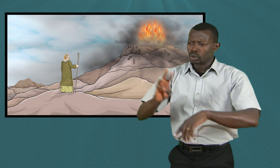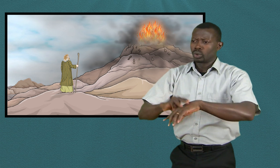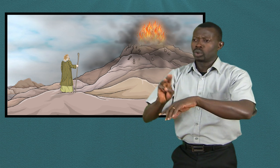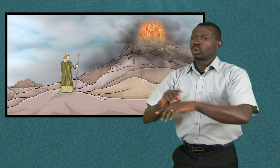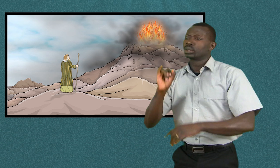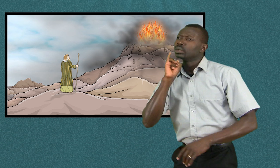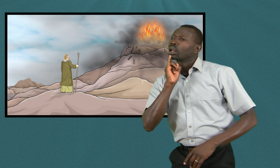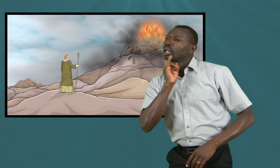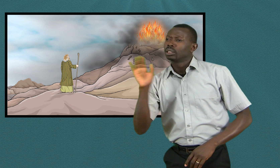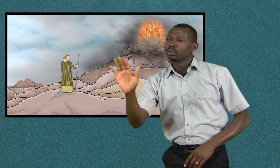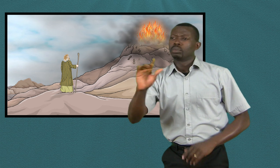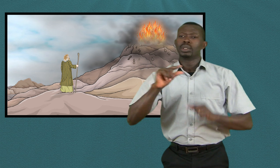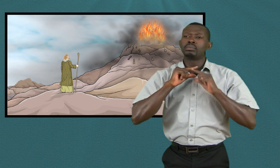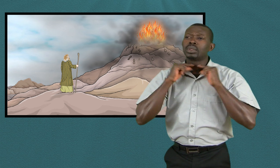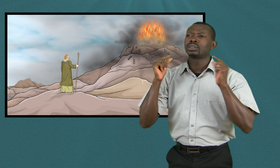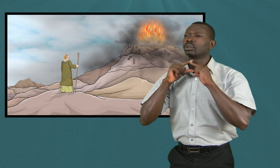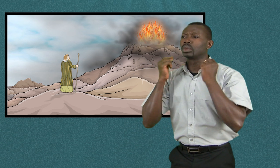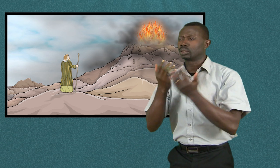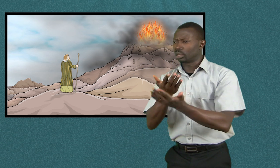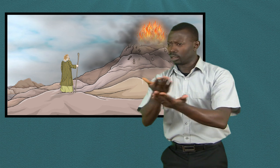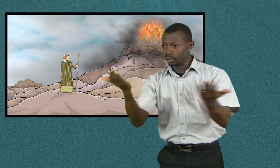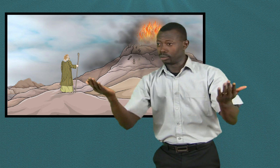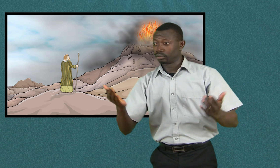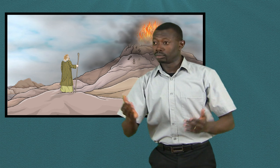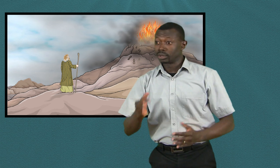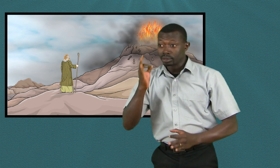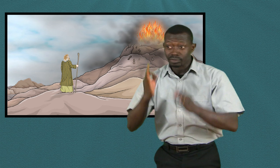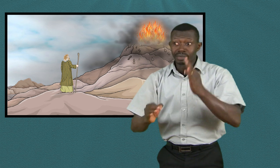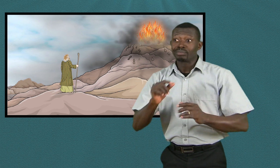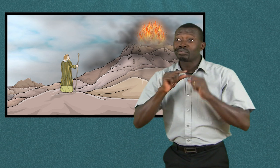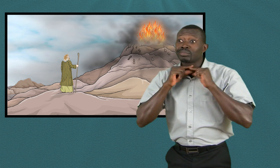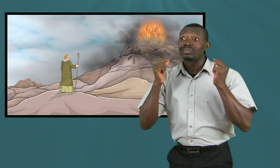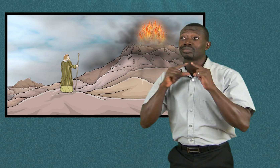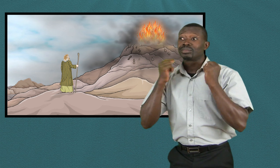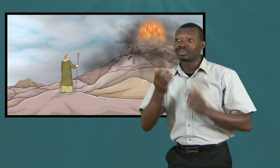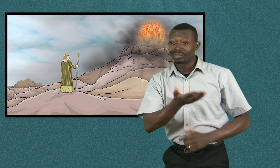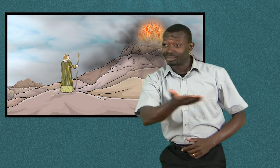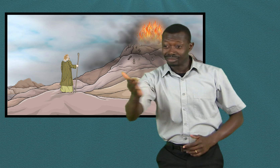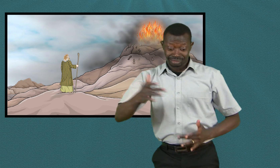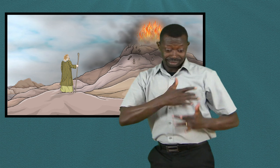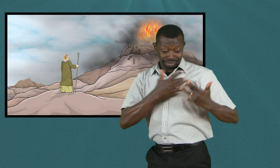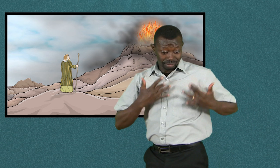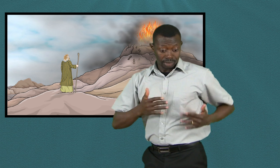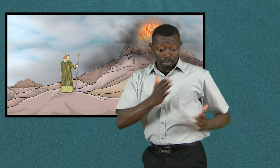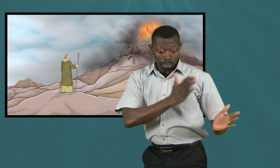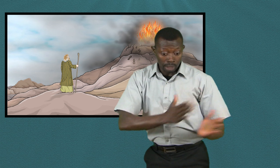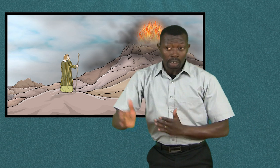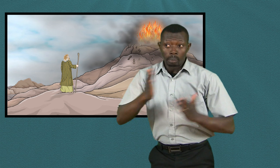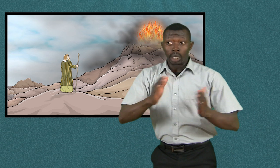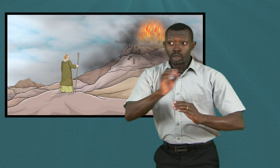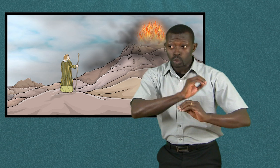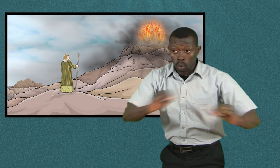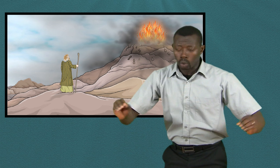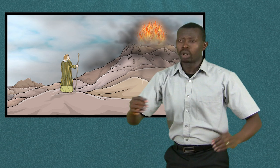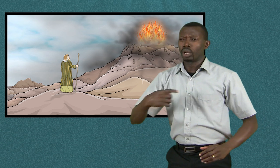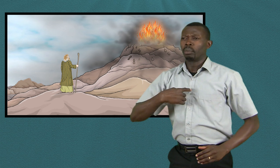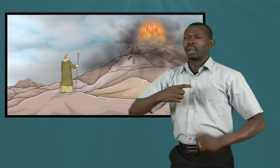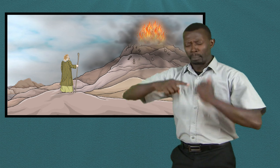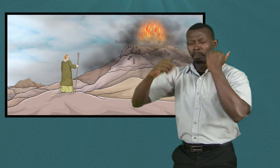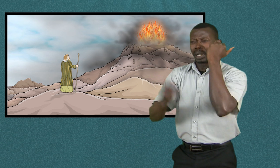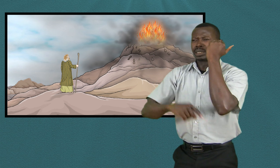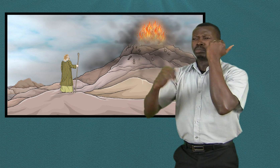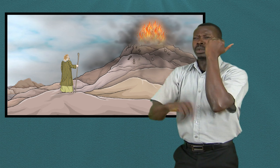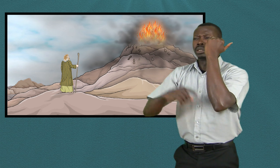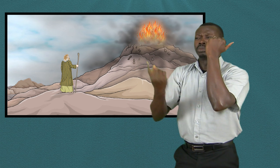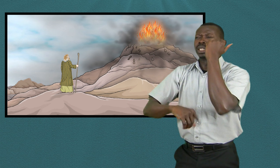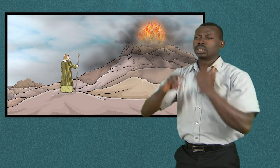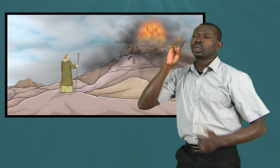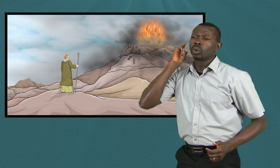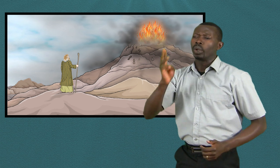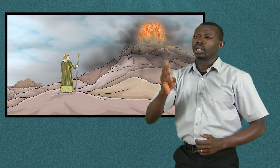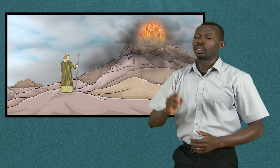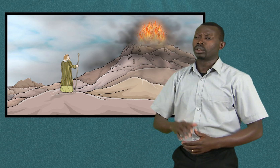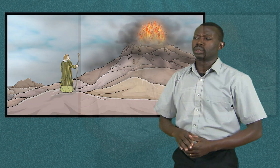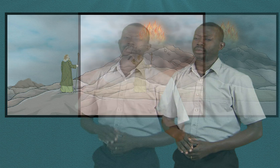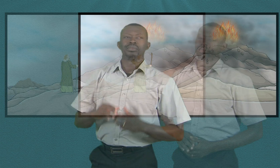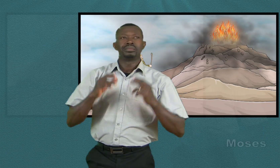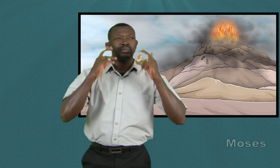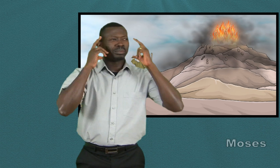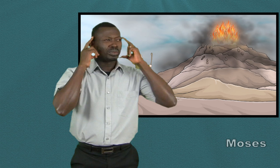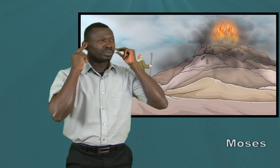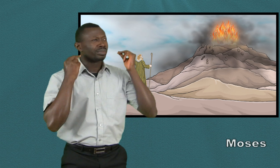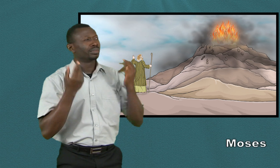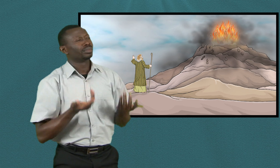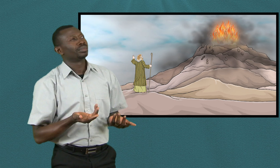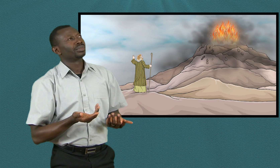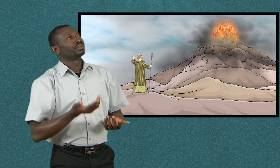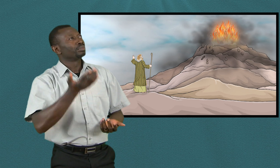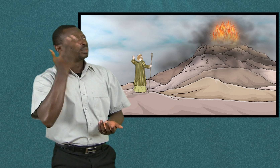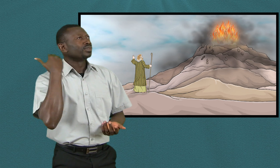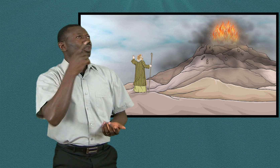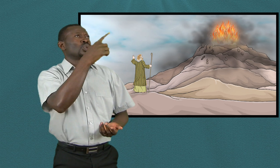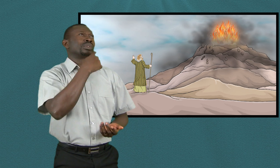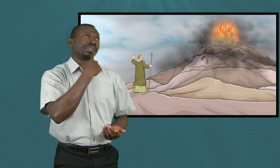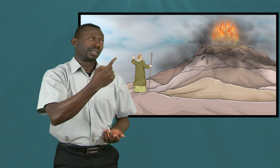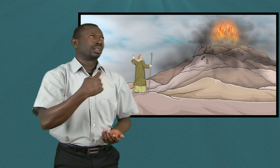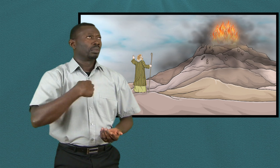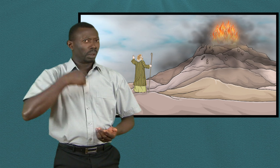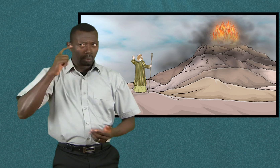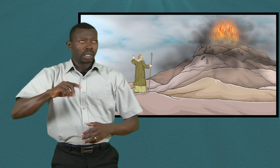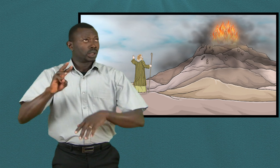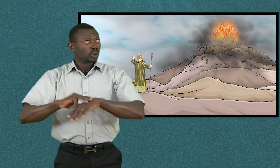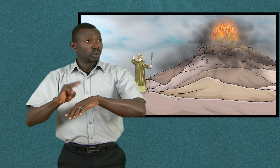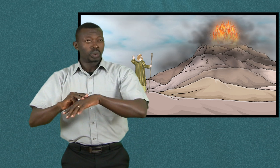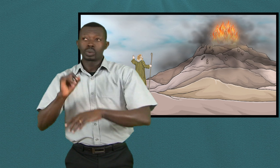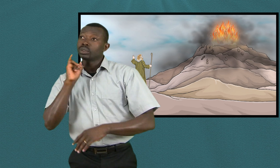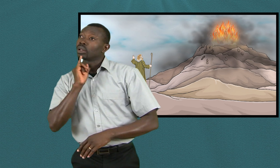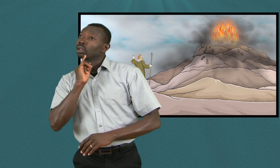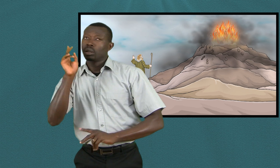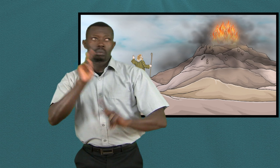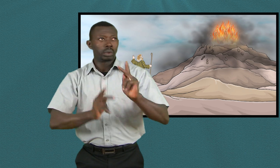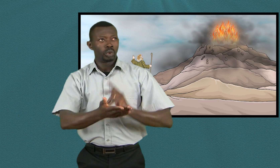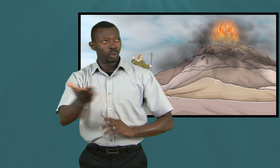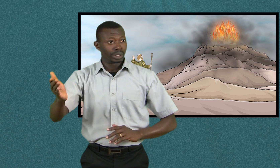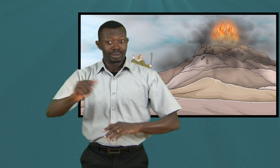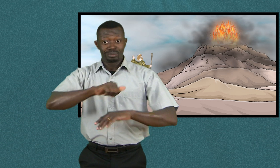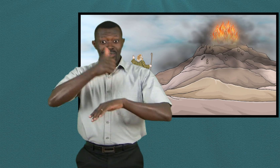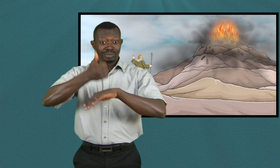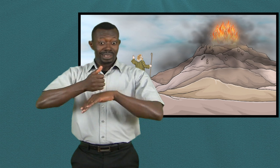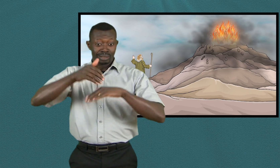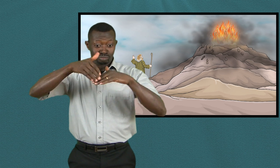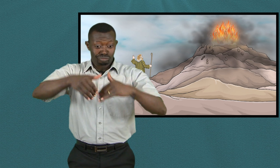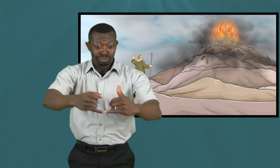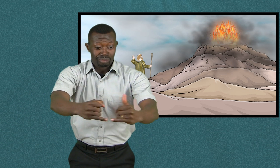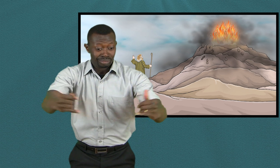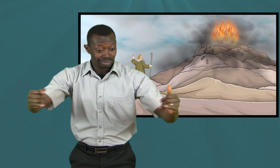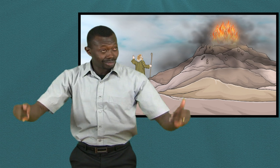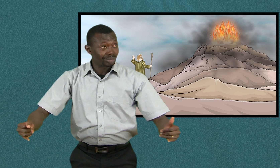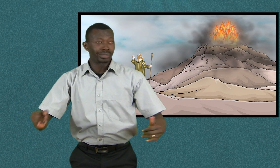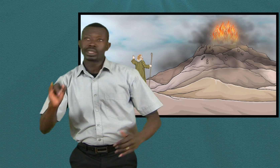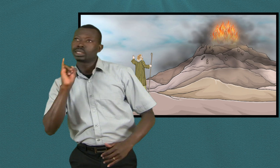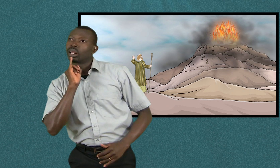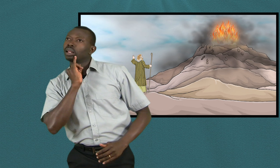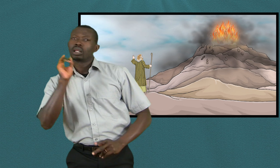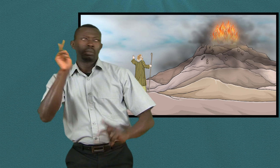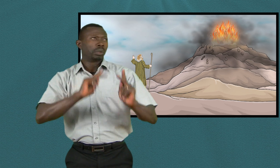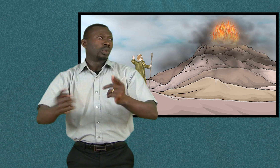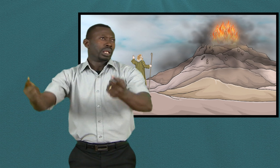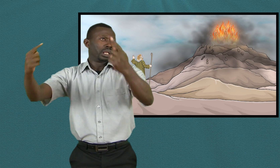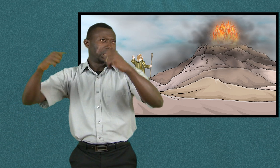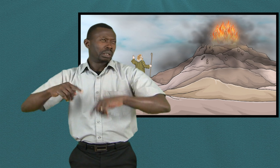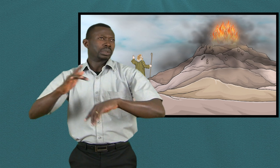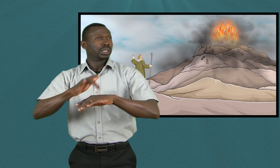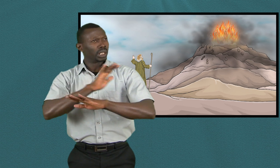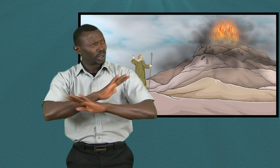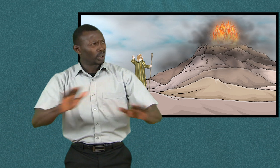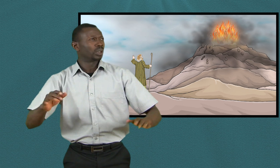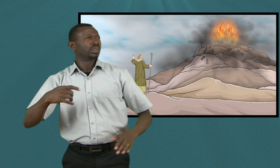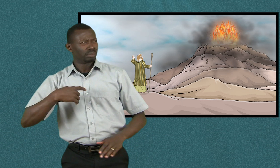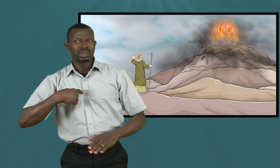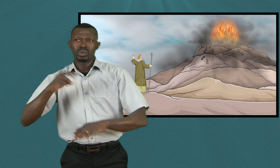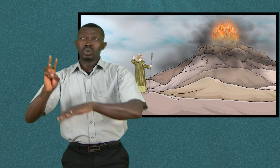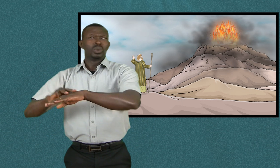Even the priests who approach the LORD must consecrate themselves, or the LORD will break out against them.”